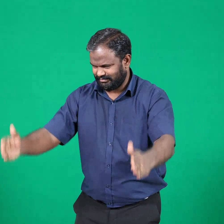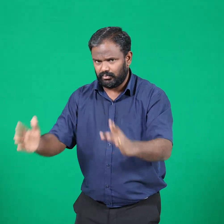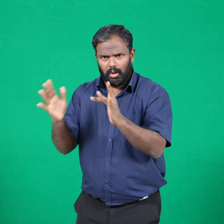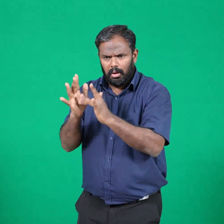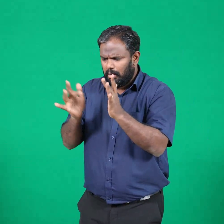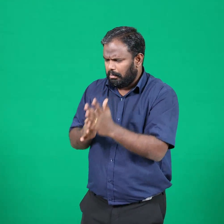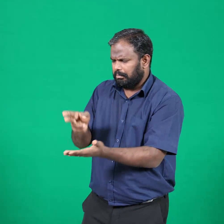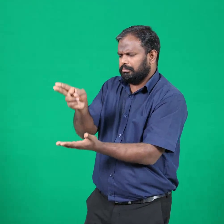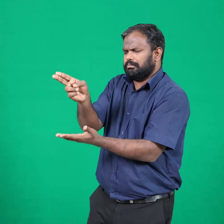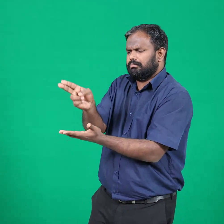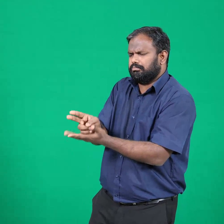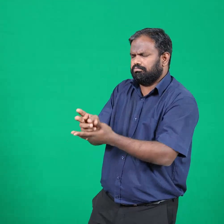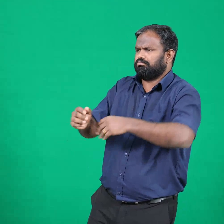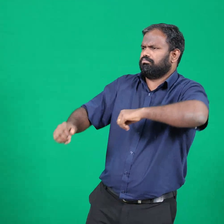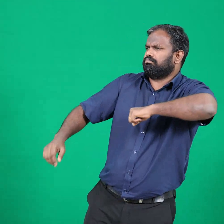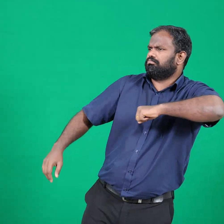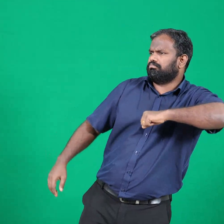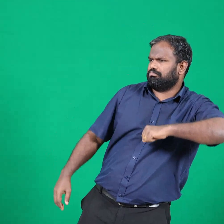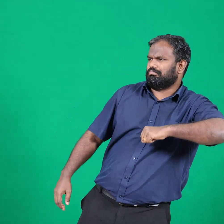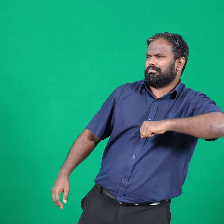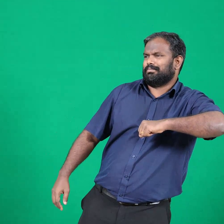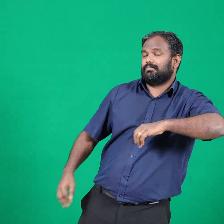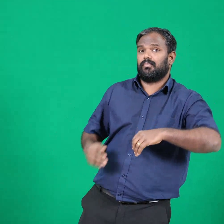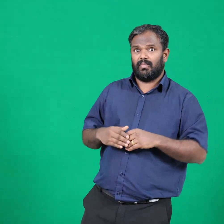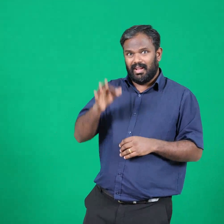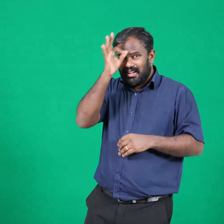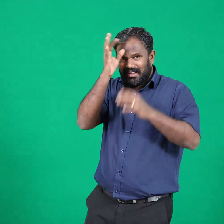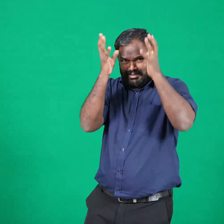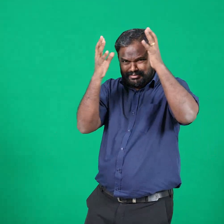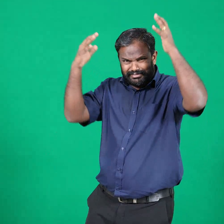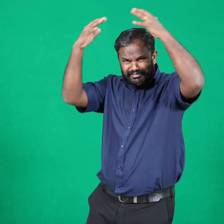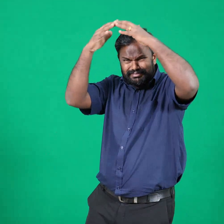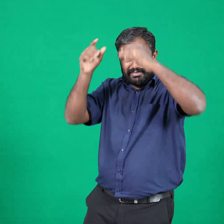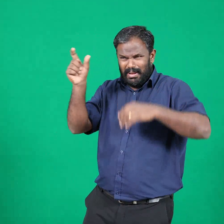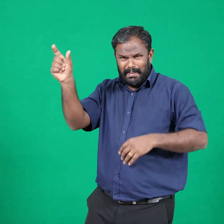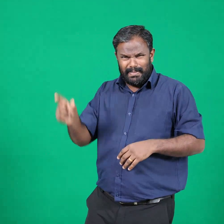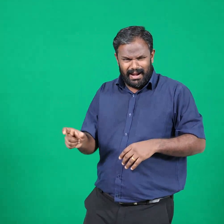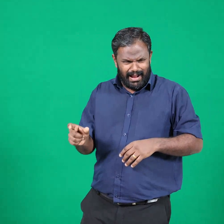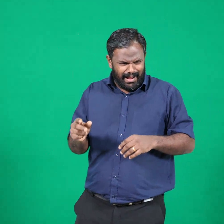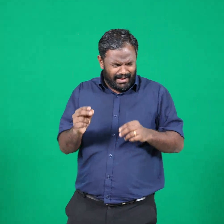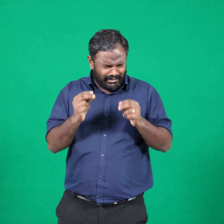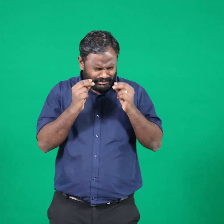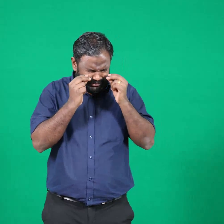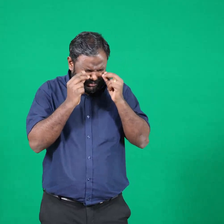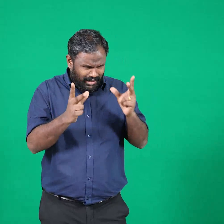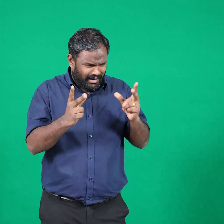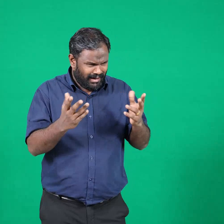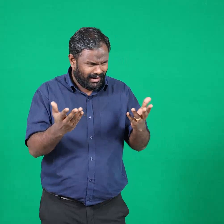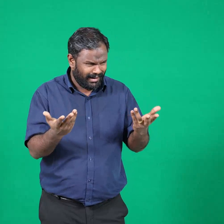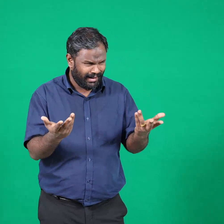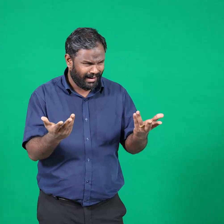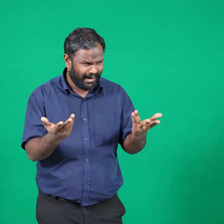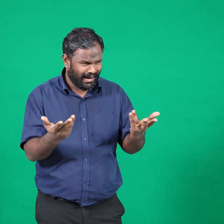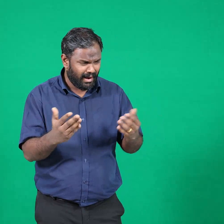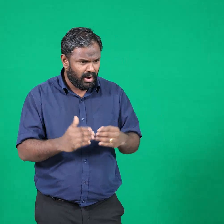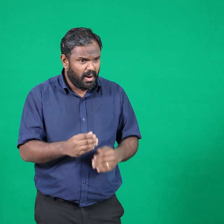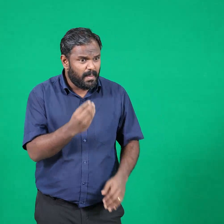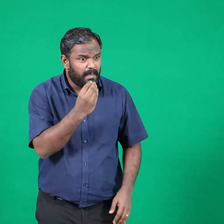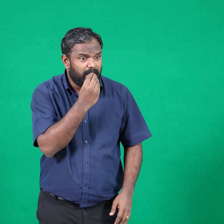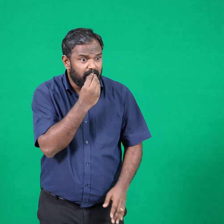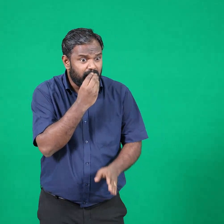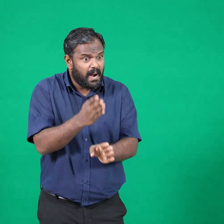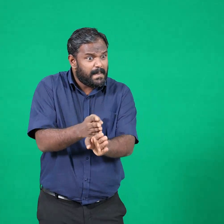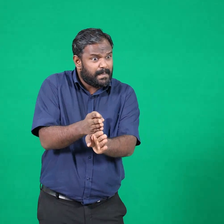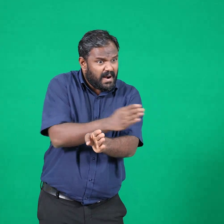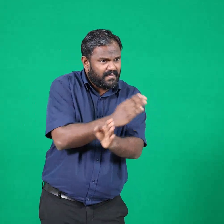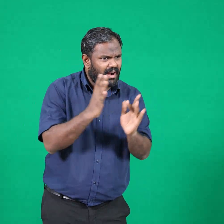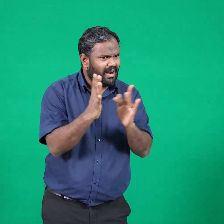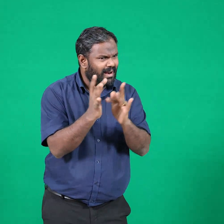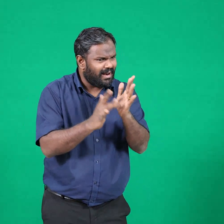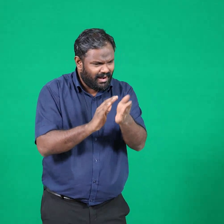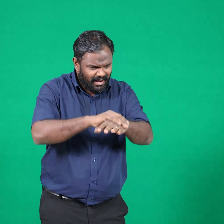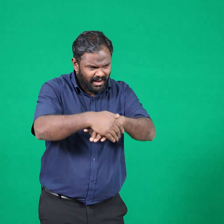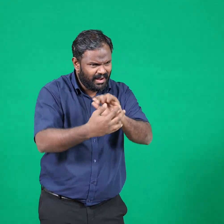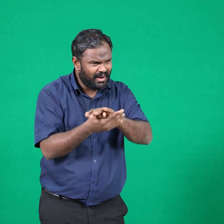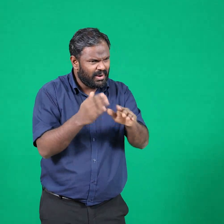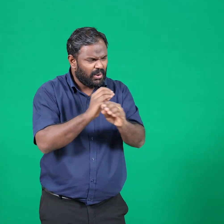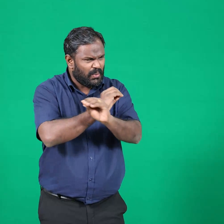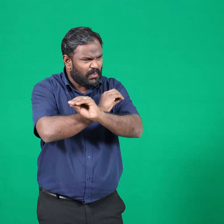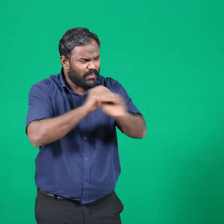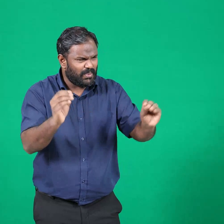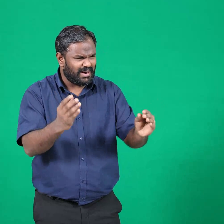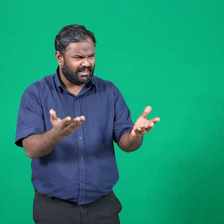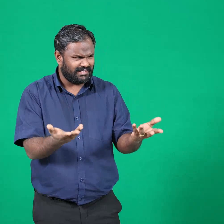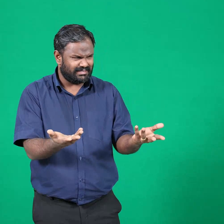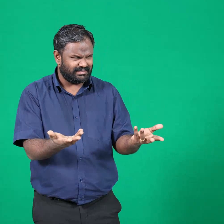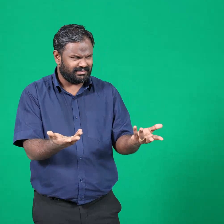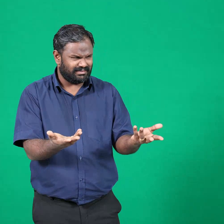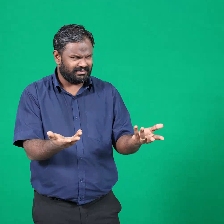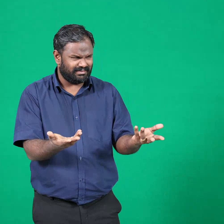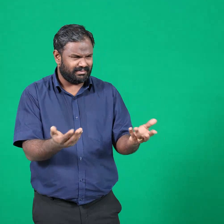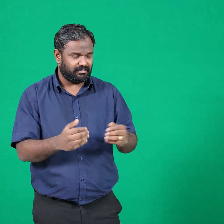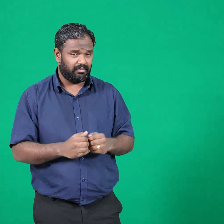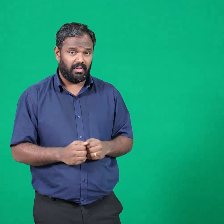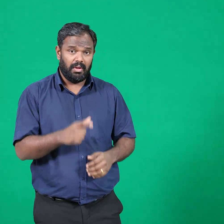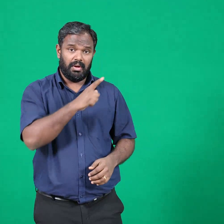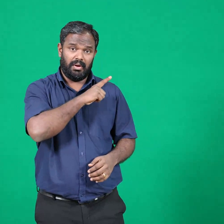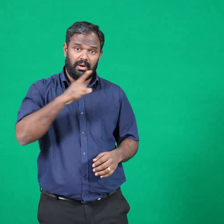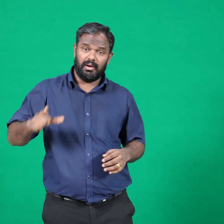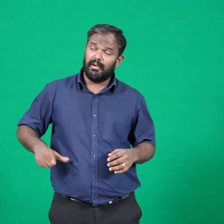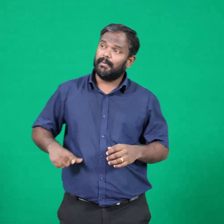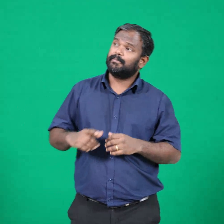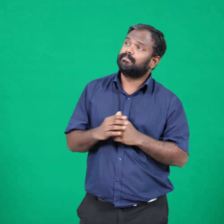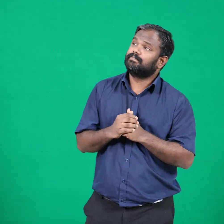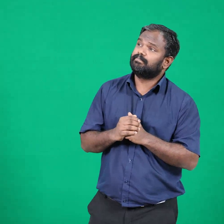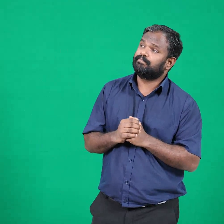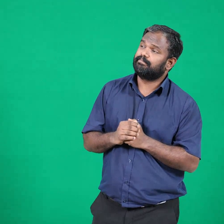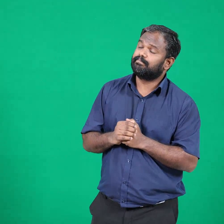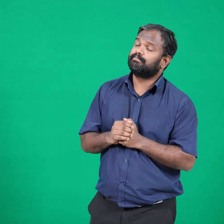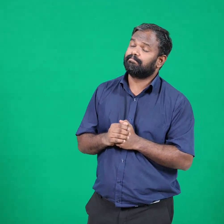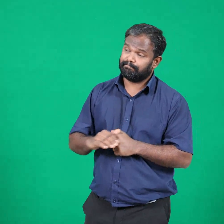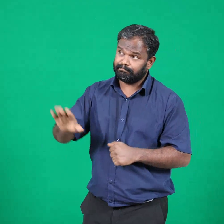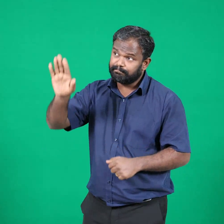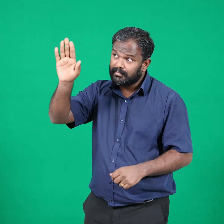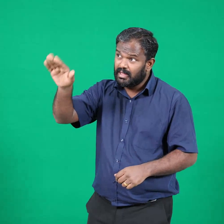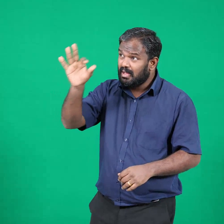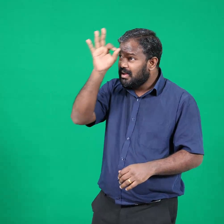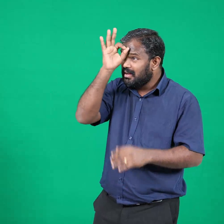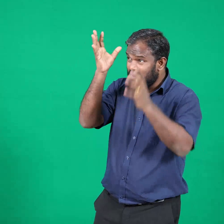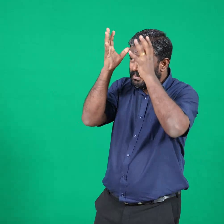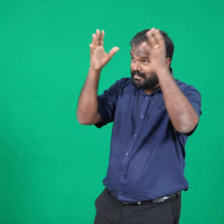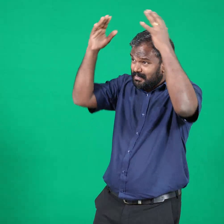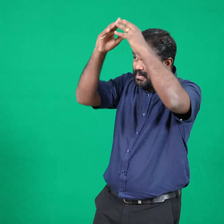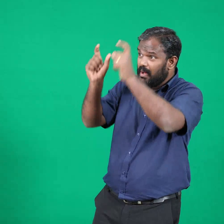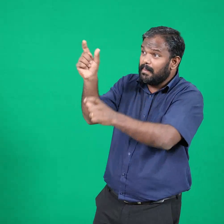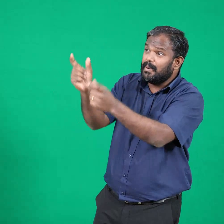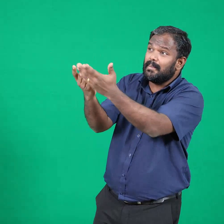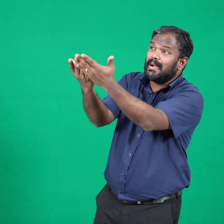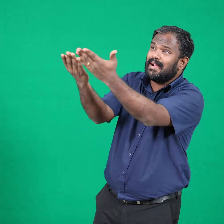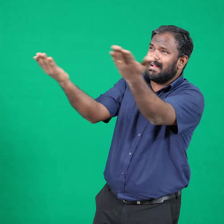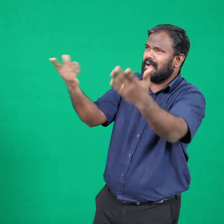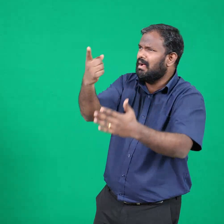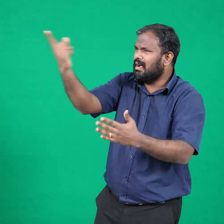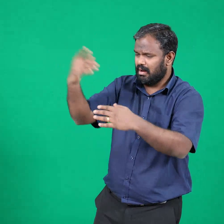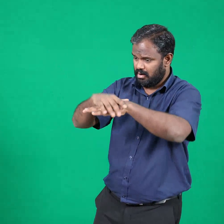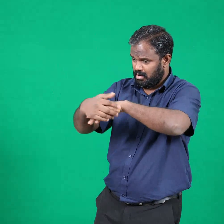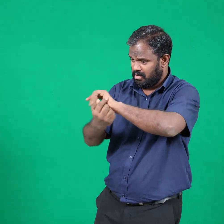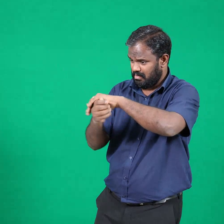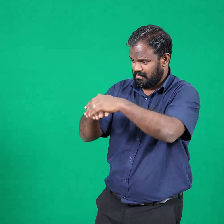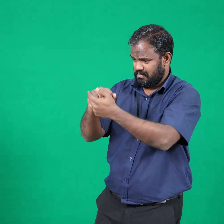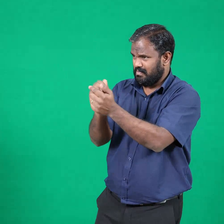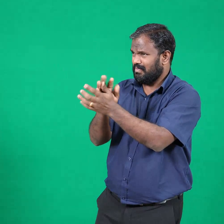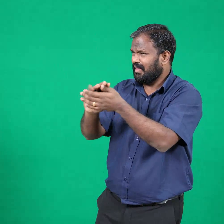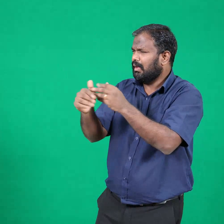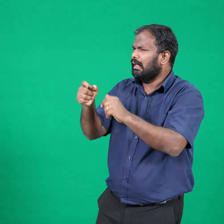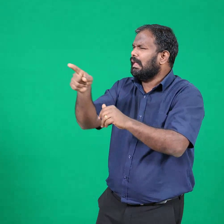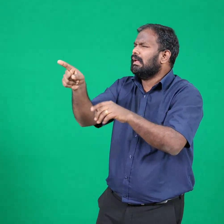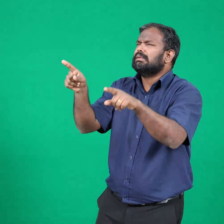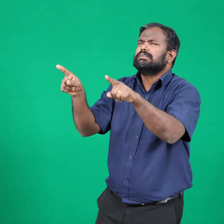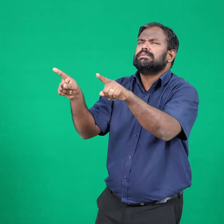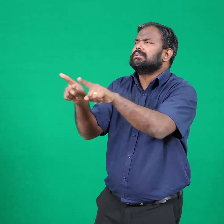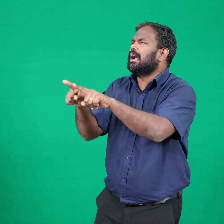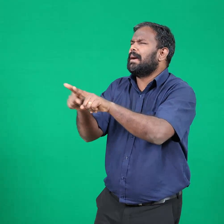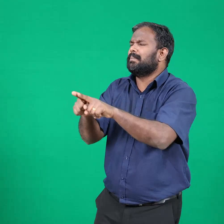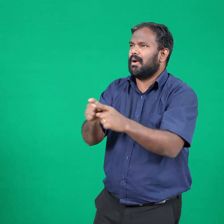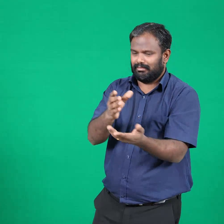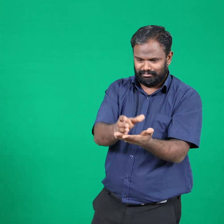But the Pharisee was surprised to see that Jesus did not first wash before the meal.